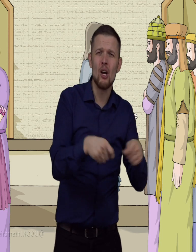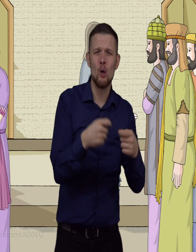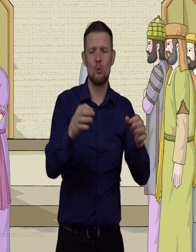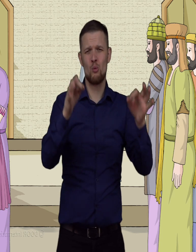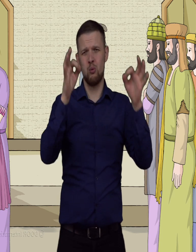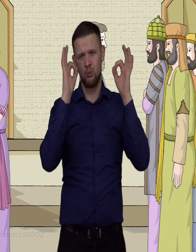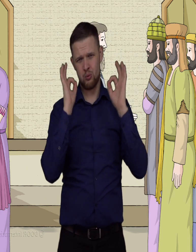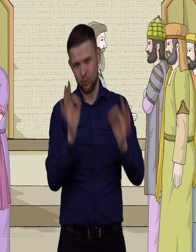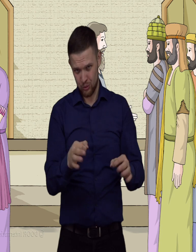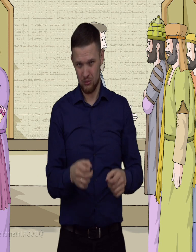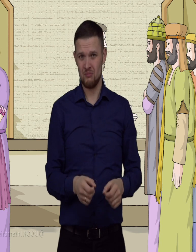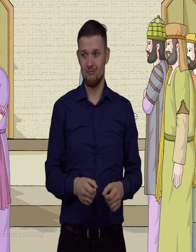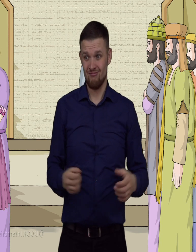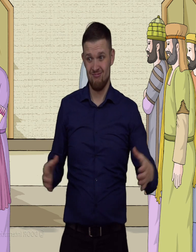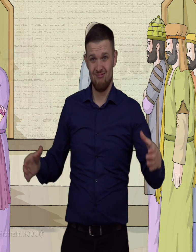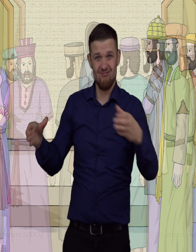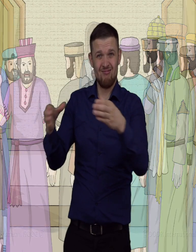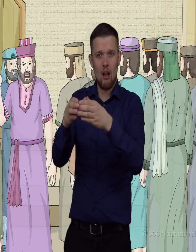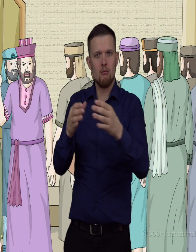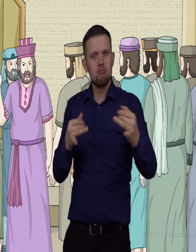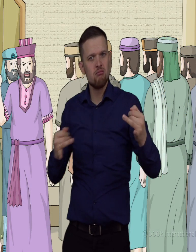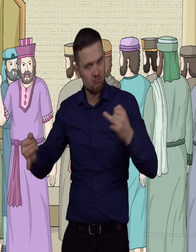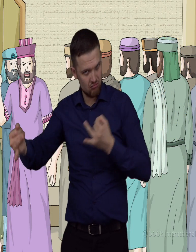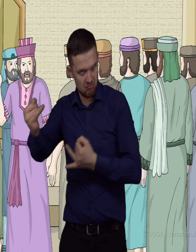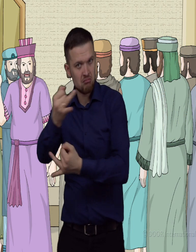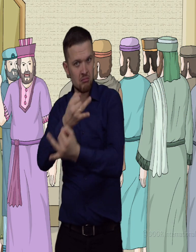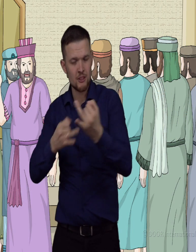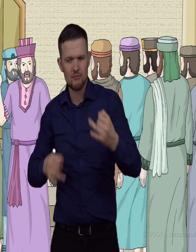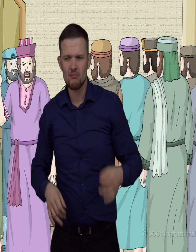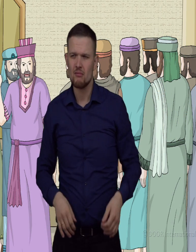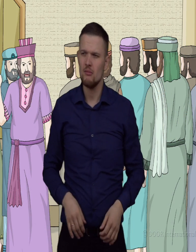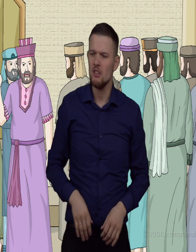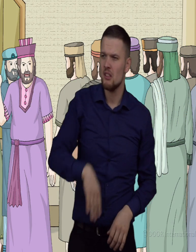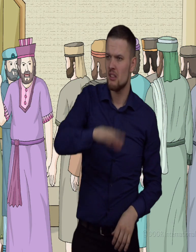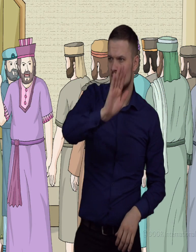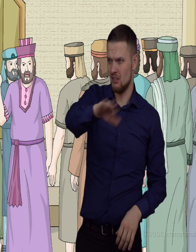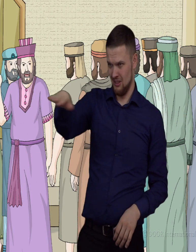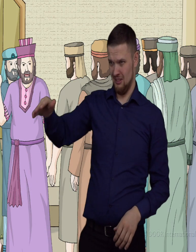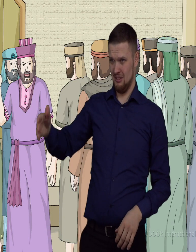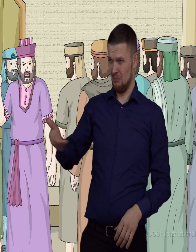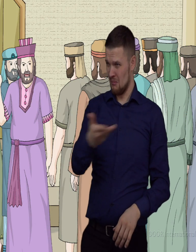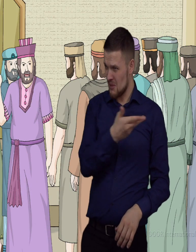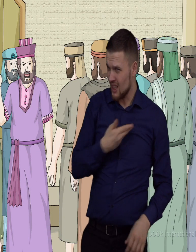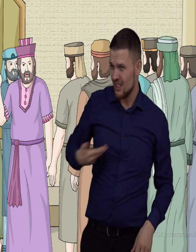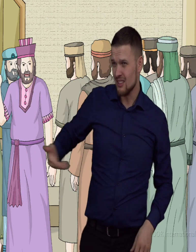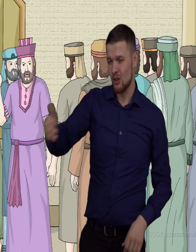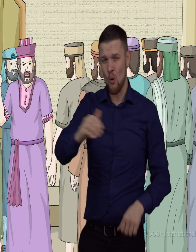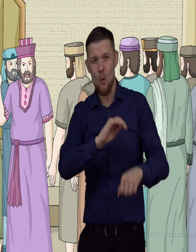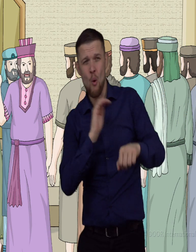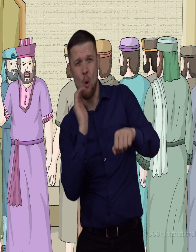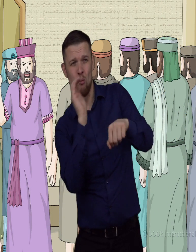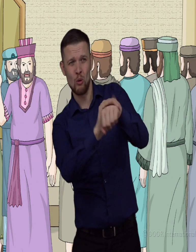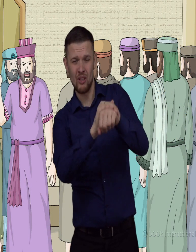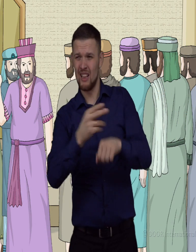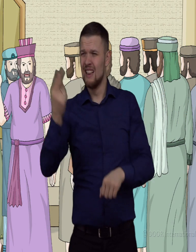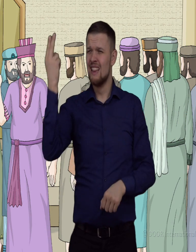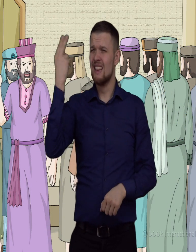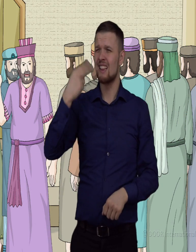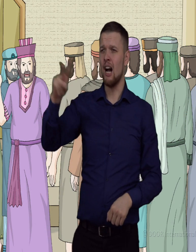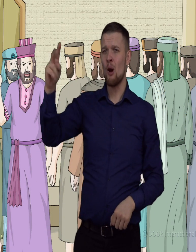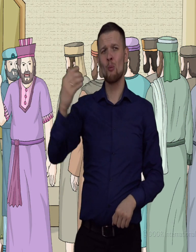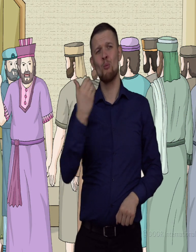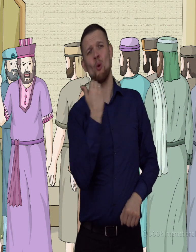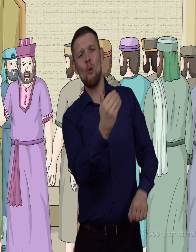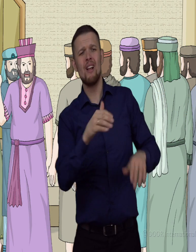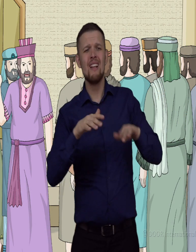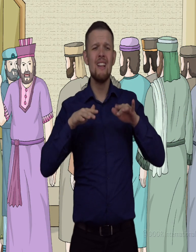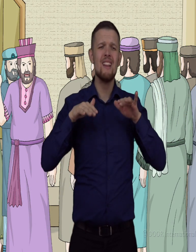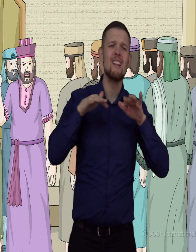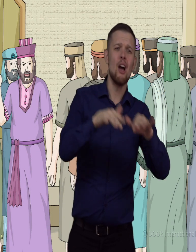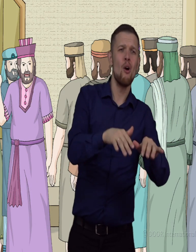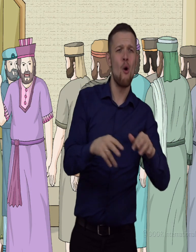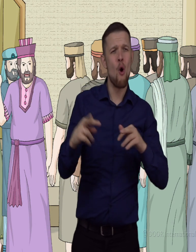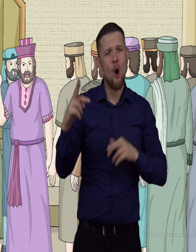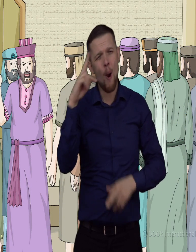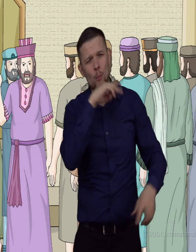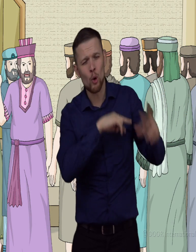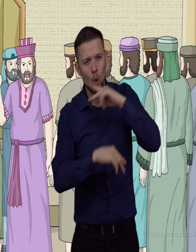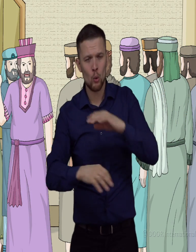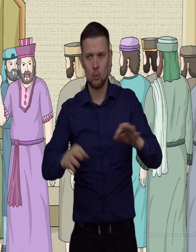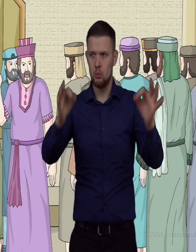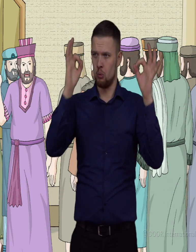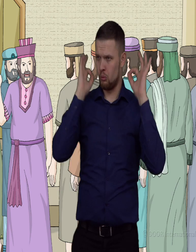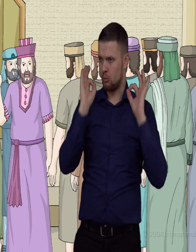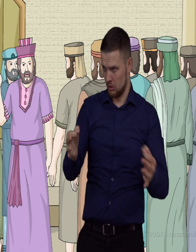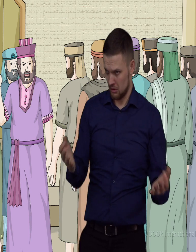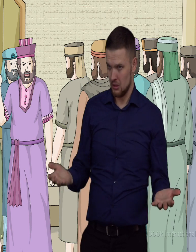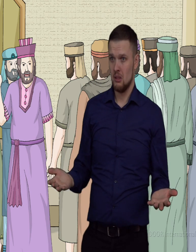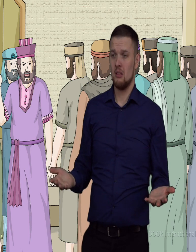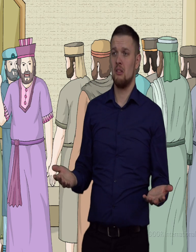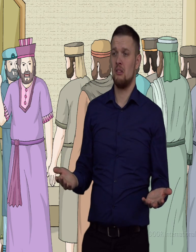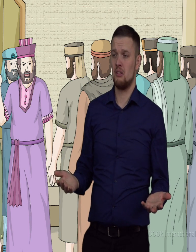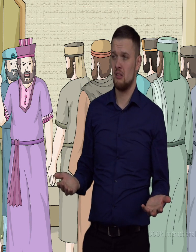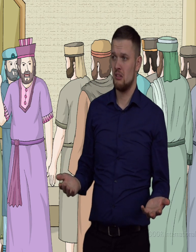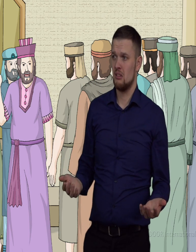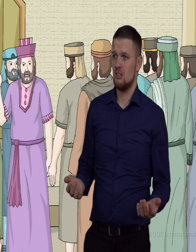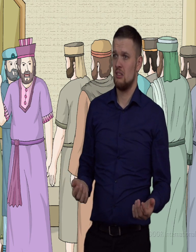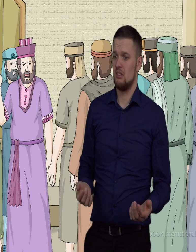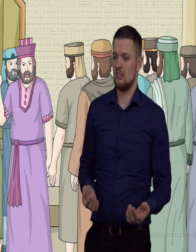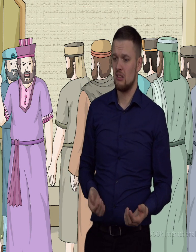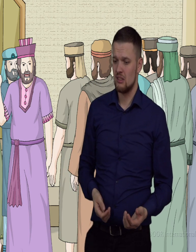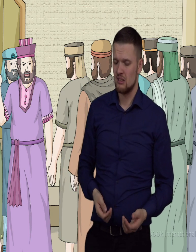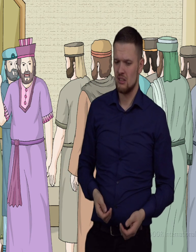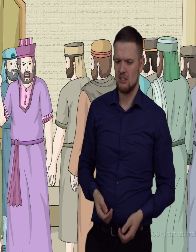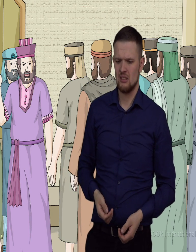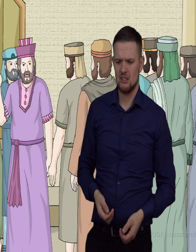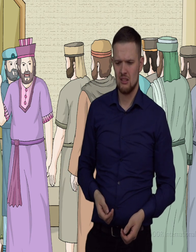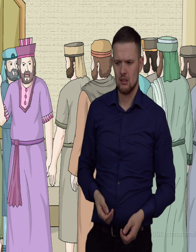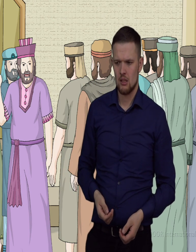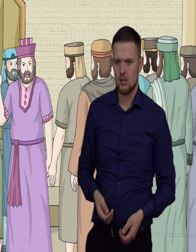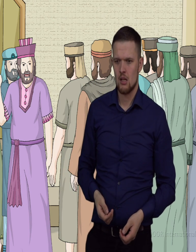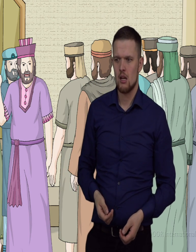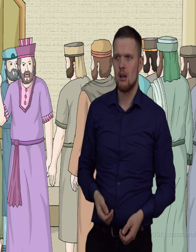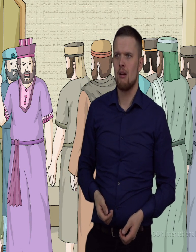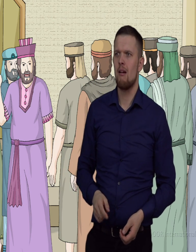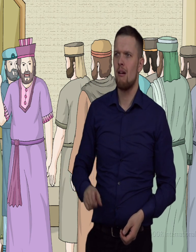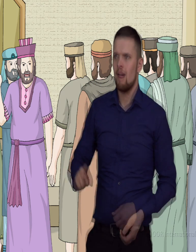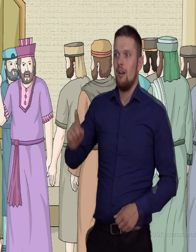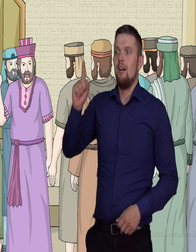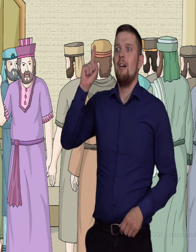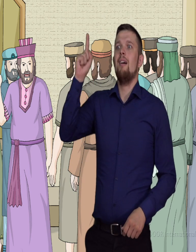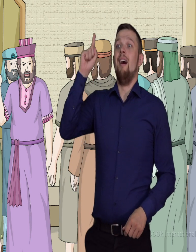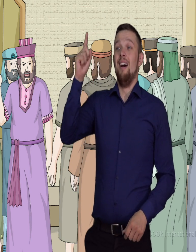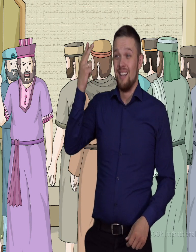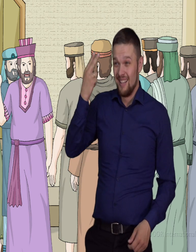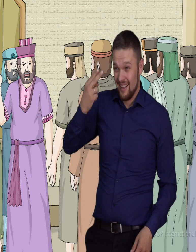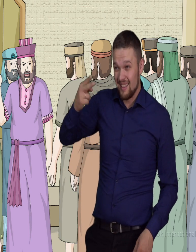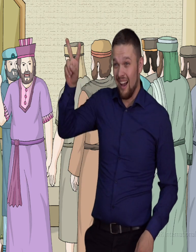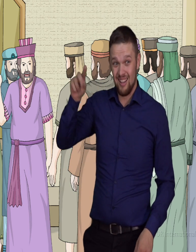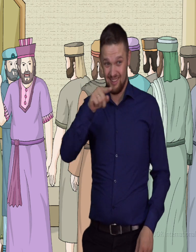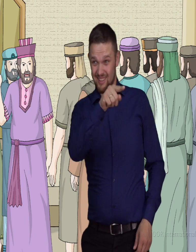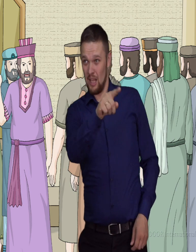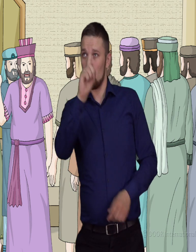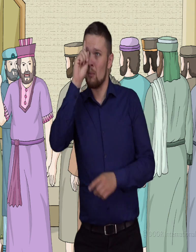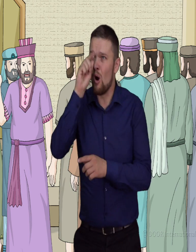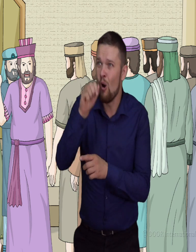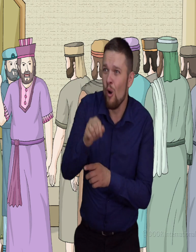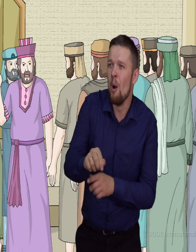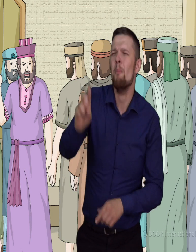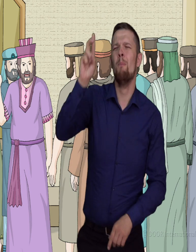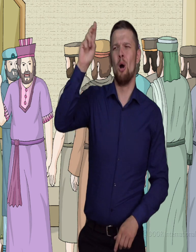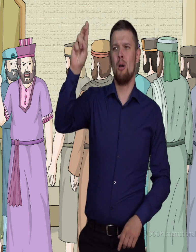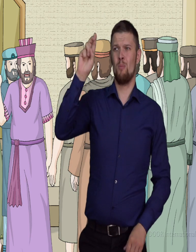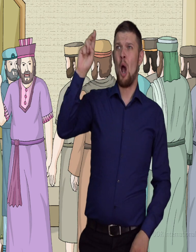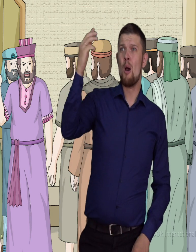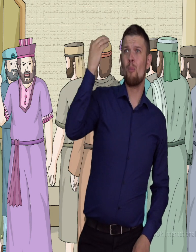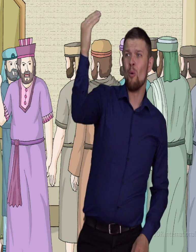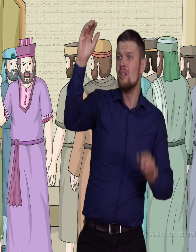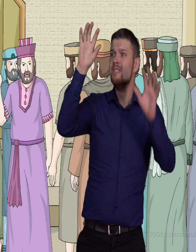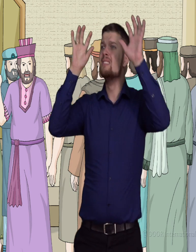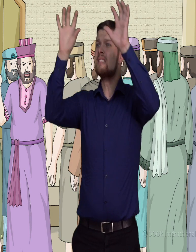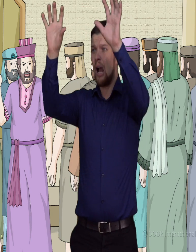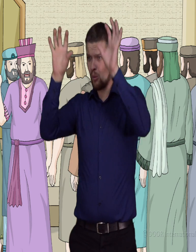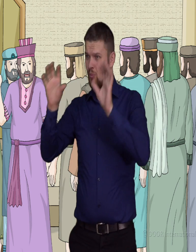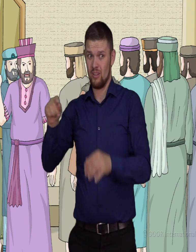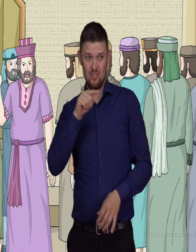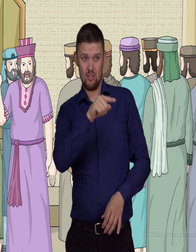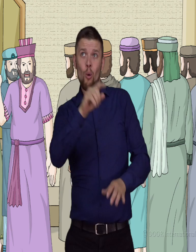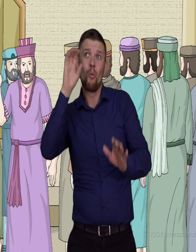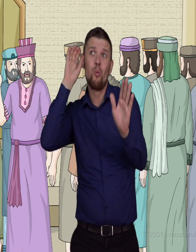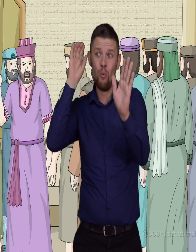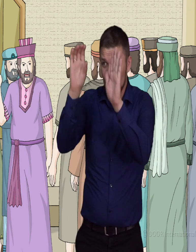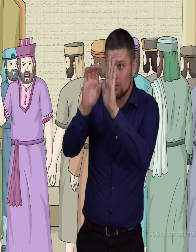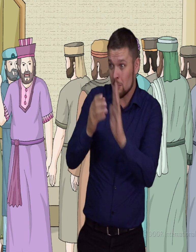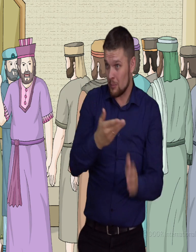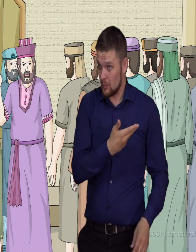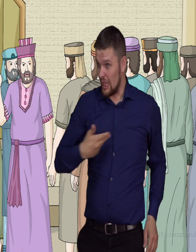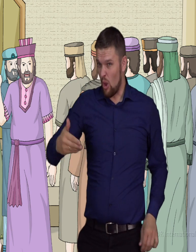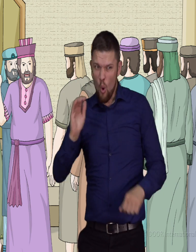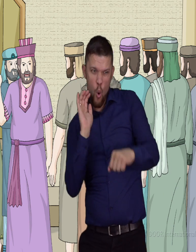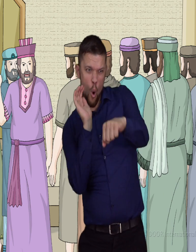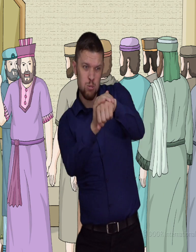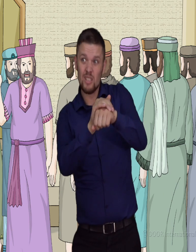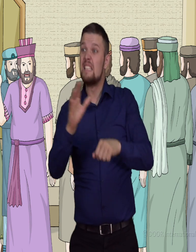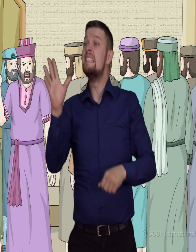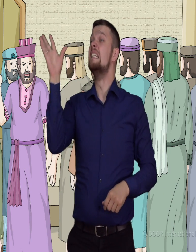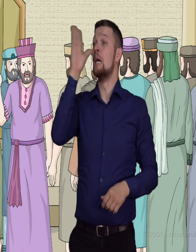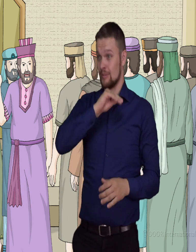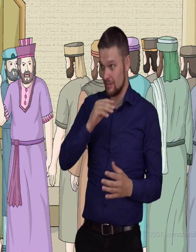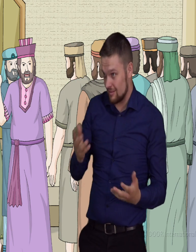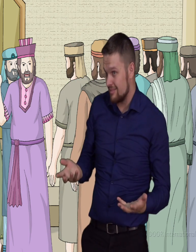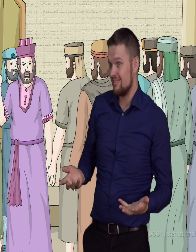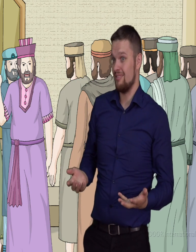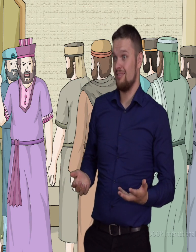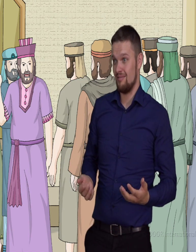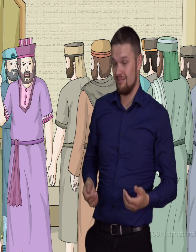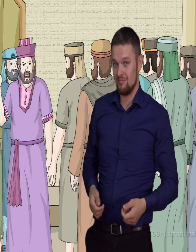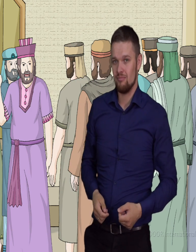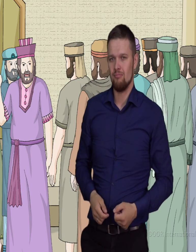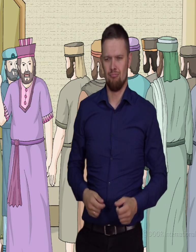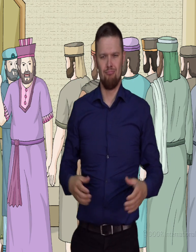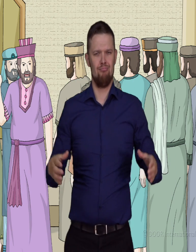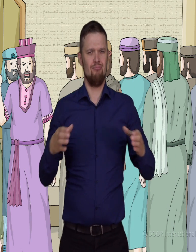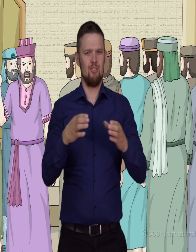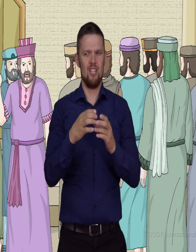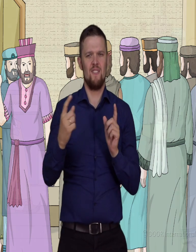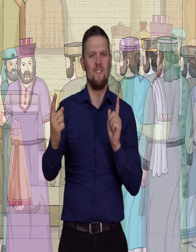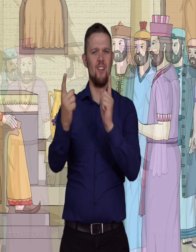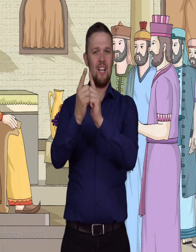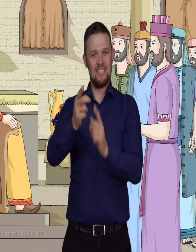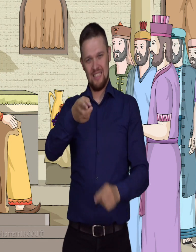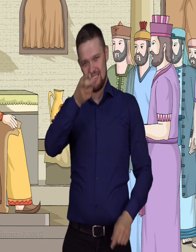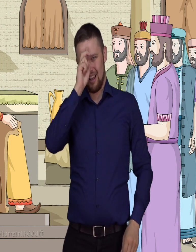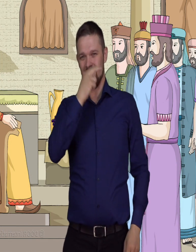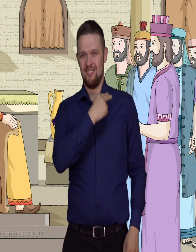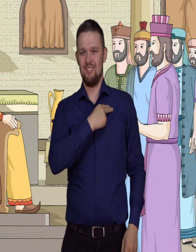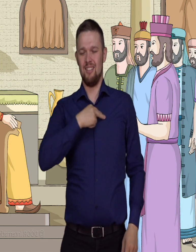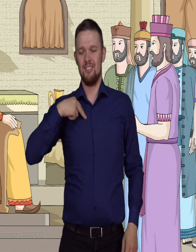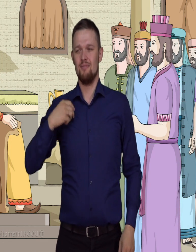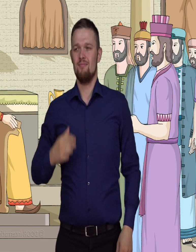Thus the administrators and satraps sought a charge against Daniel concerning the kingdom, but they could find no charge or corruption, because he was trustworthy, and no negligence or corruption was found in him. Finally these men said, “We will never find any charge against this Daniel, unless we find something against him concerning the law of his God.”